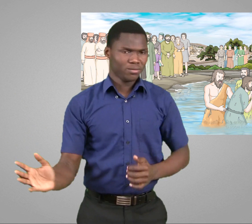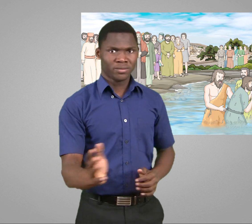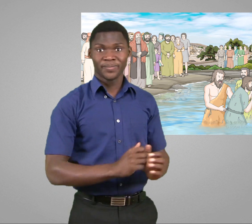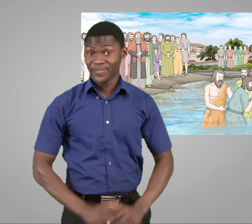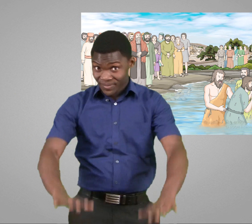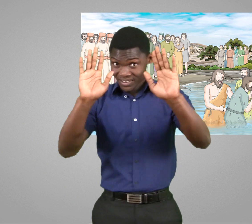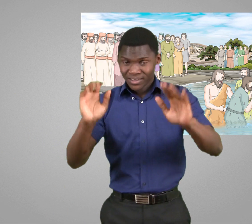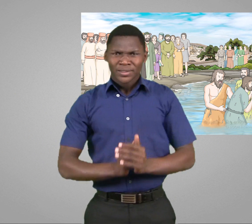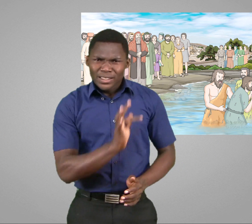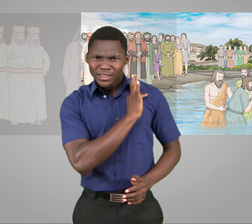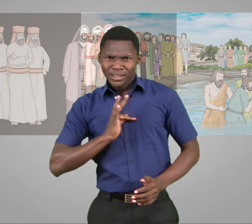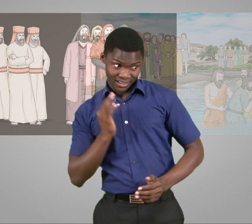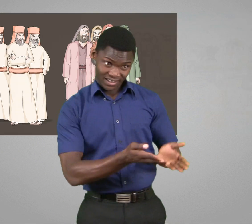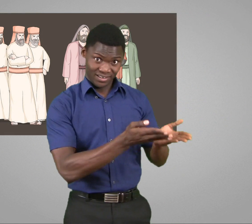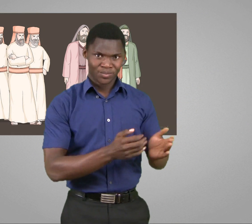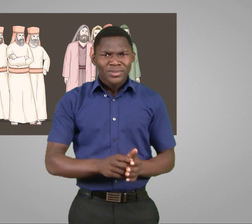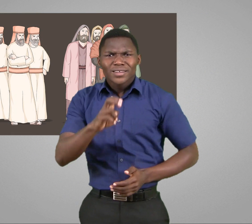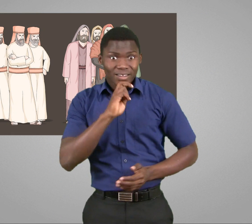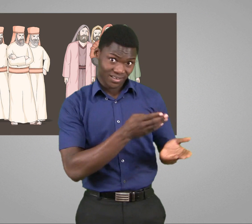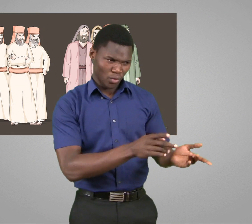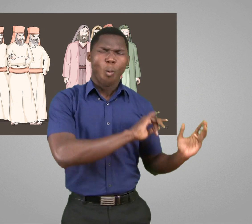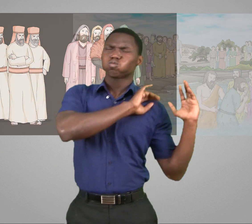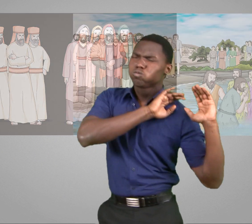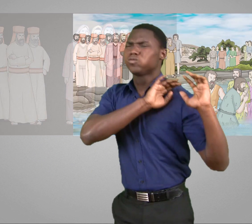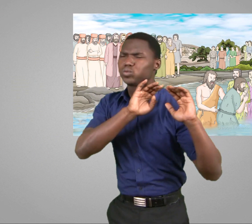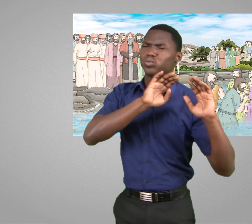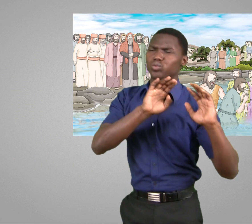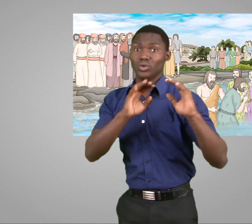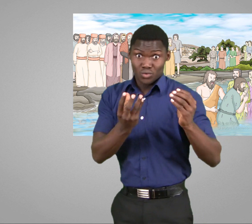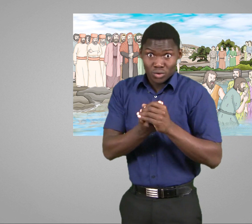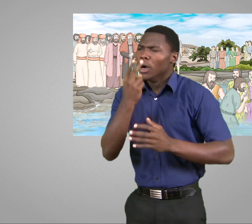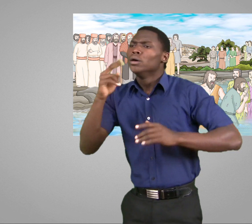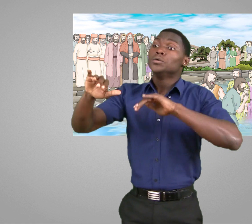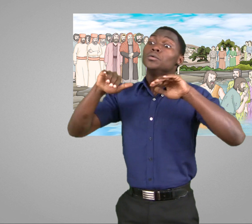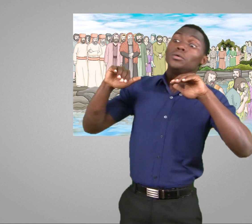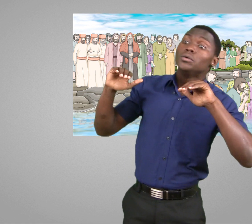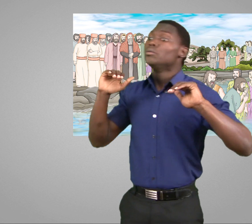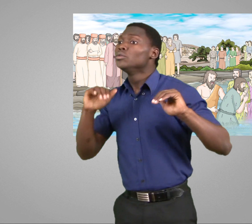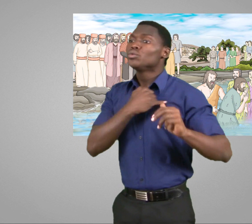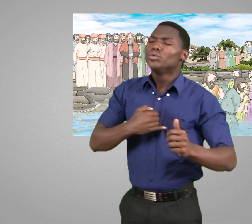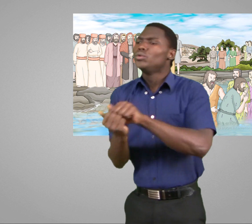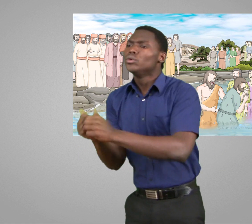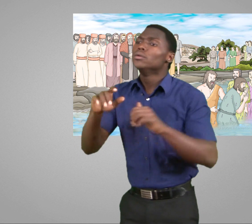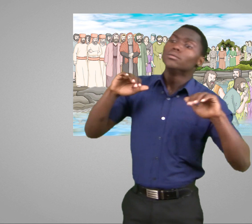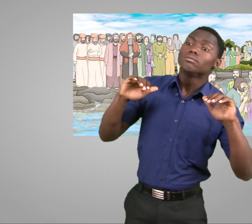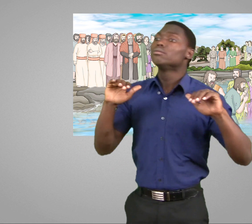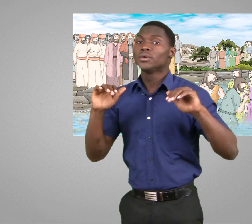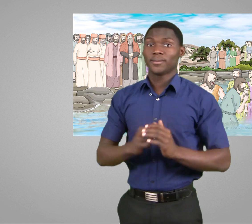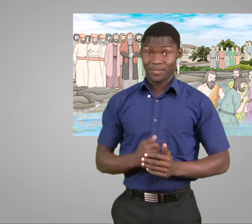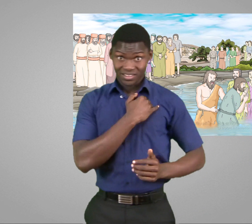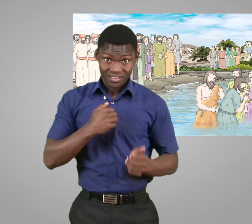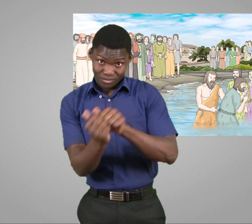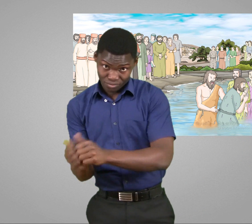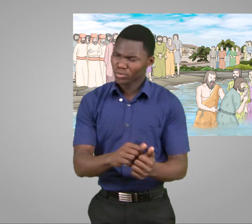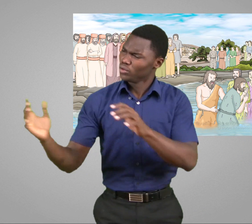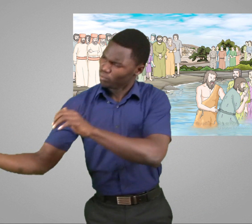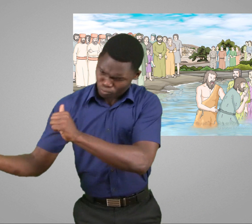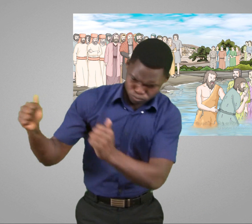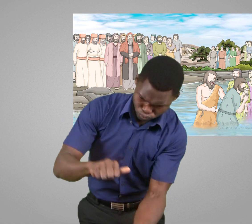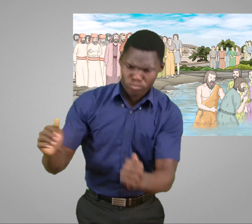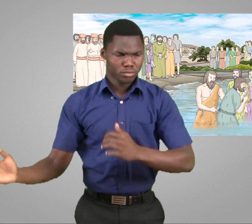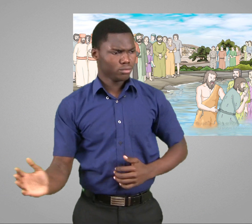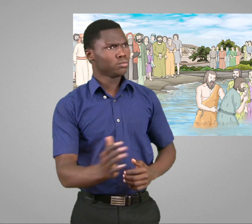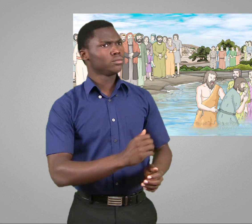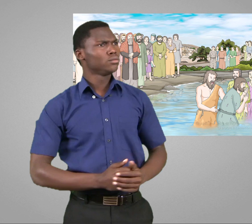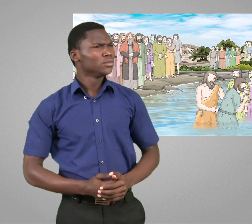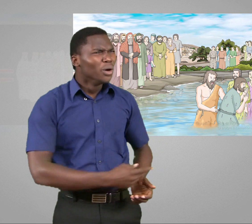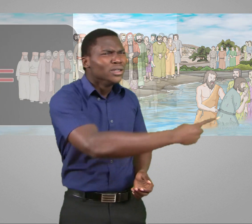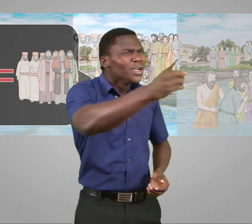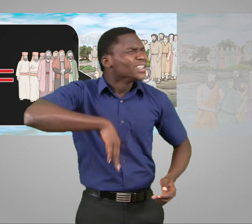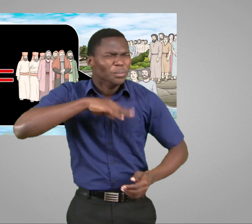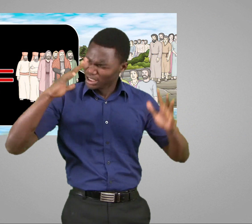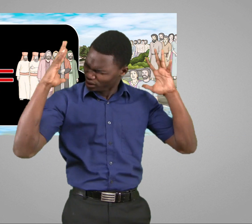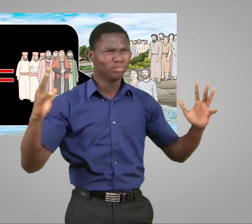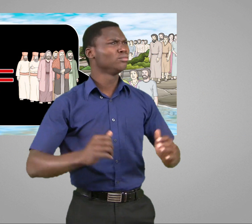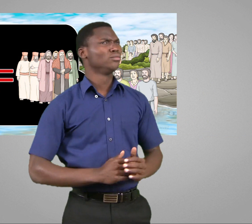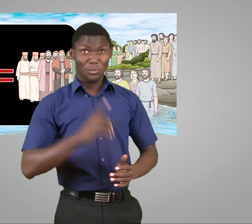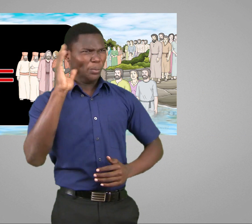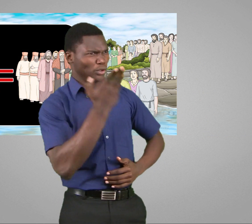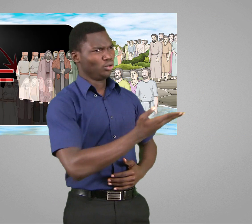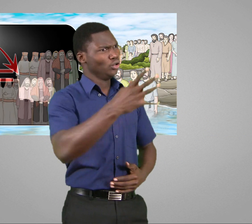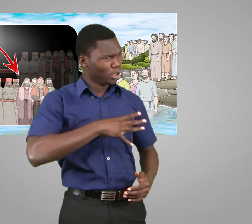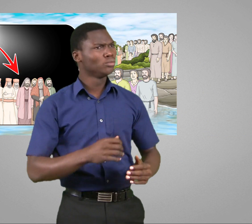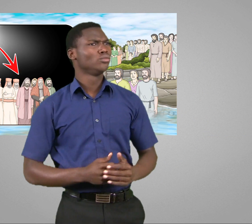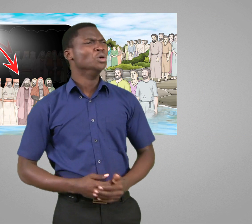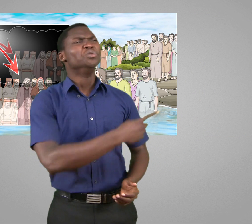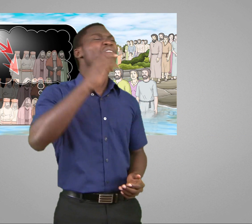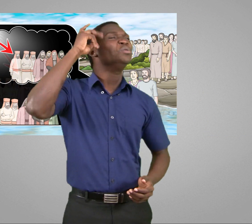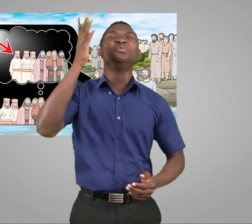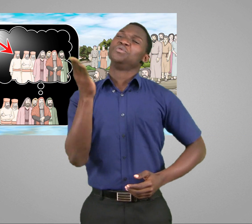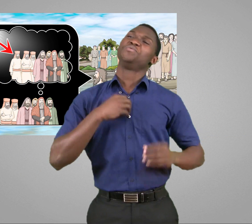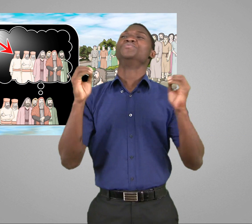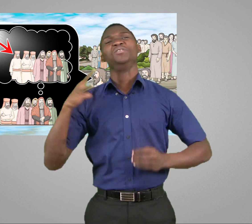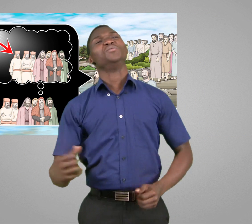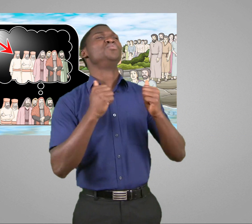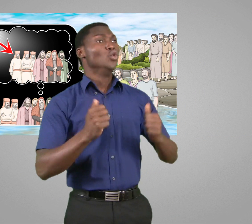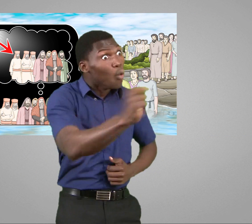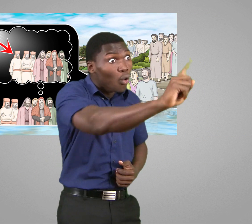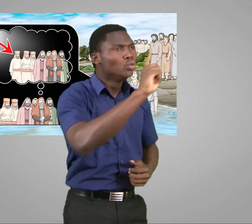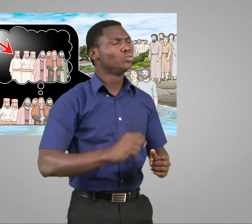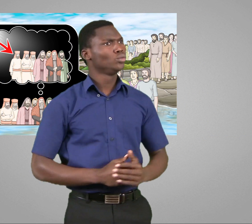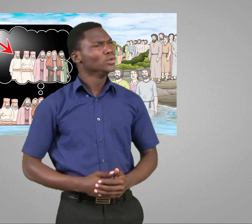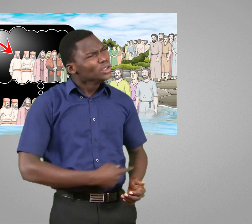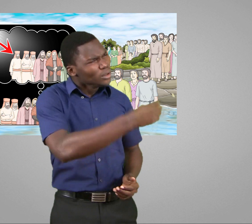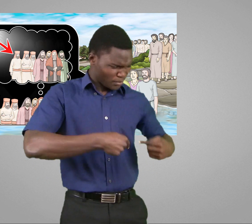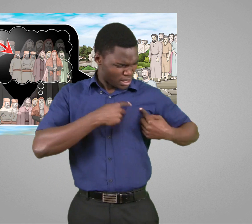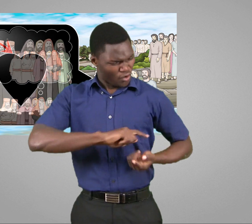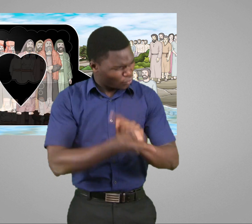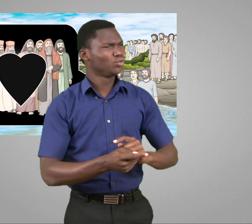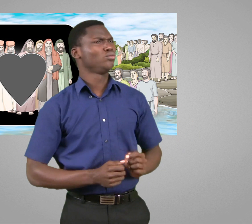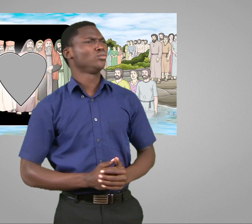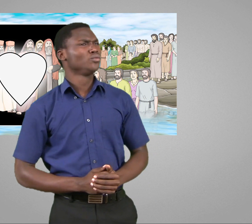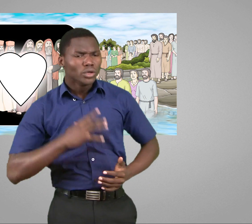But when John saw many of the Pharisees and Sadducees coming to his place of baptism, he said to them, “You brood of vipers, who warned you to flee from the coming wrath?